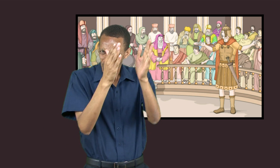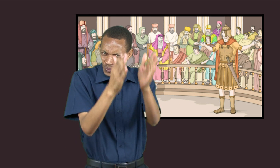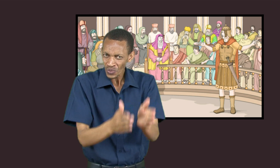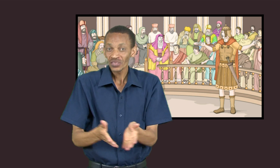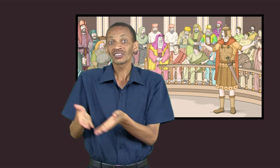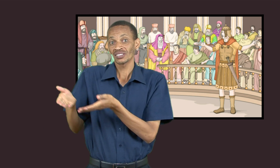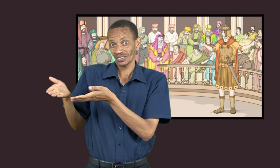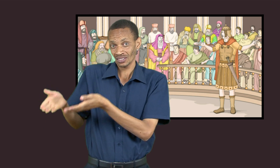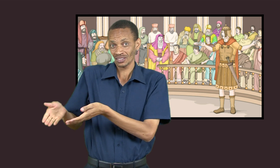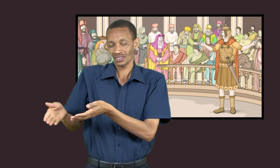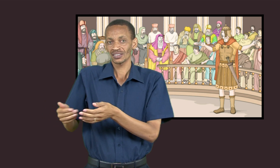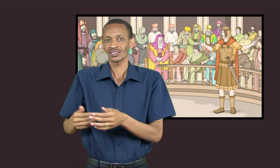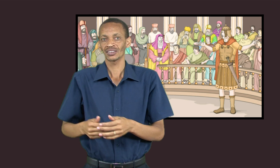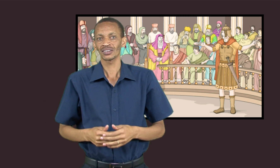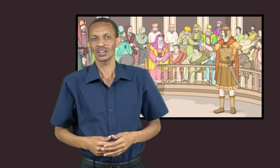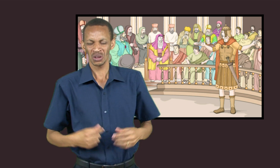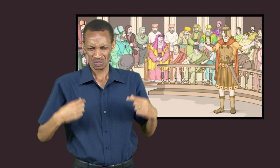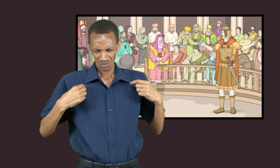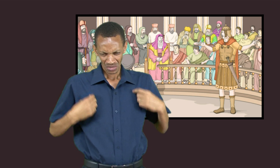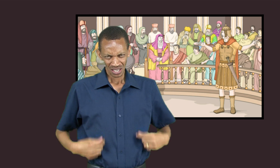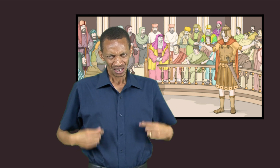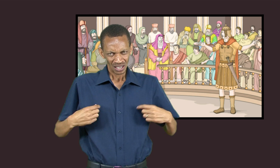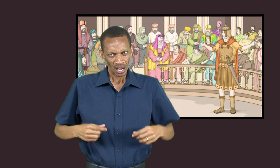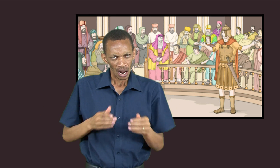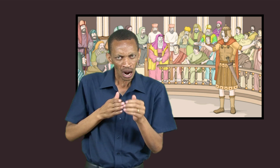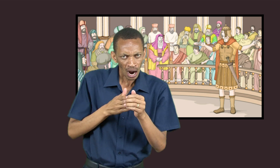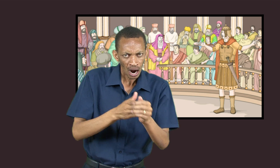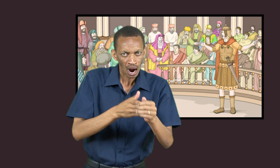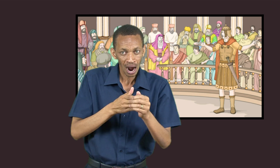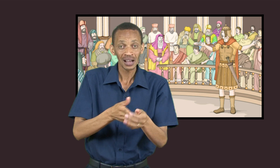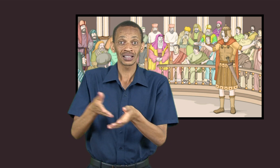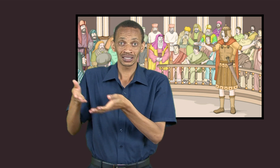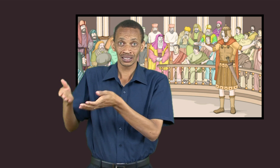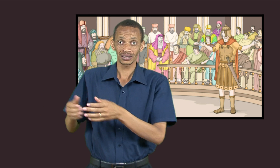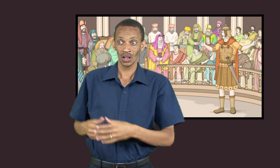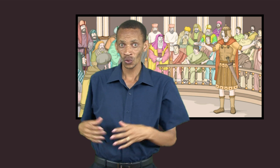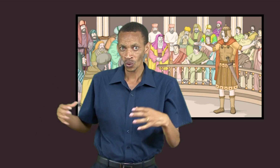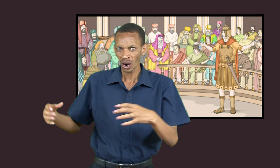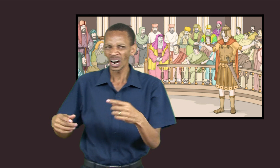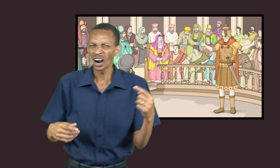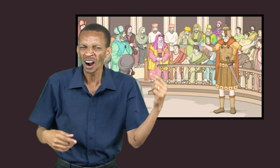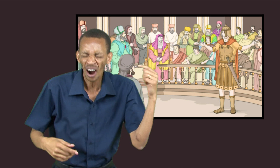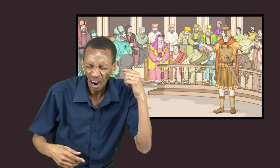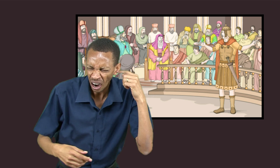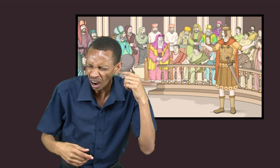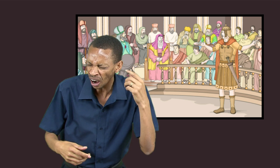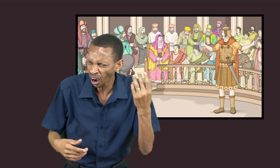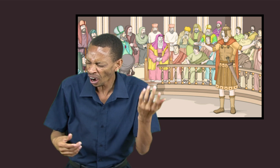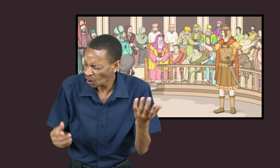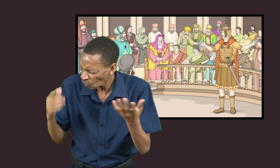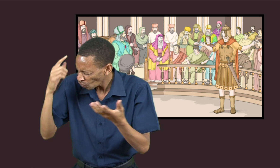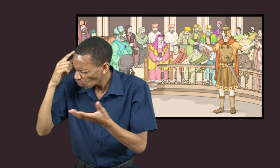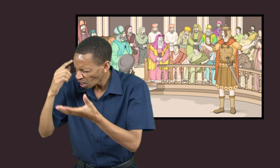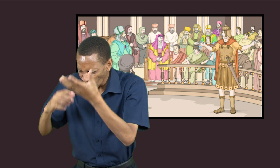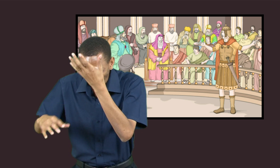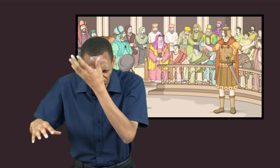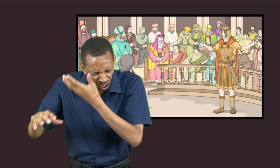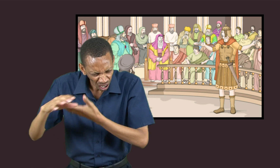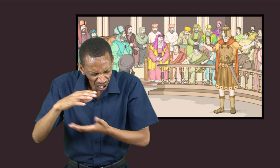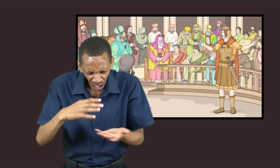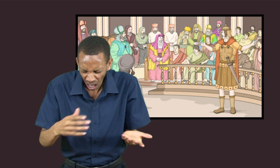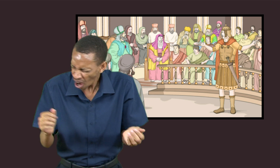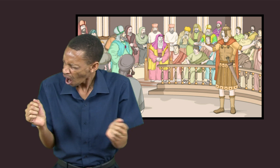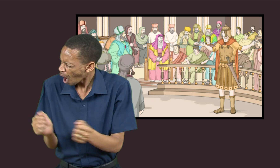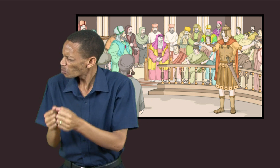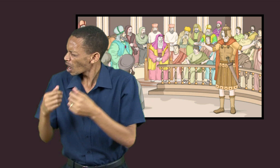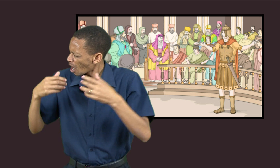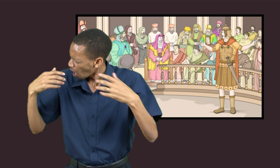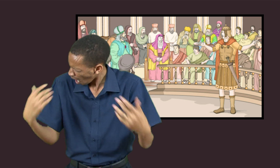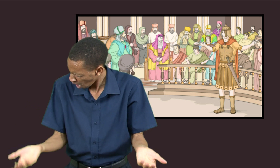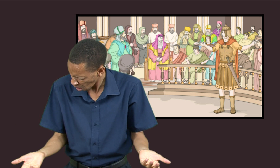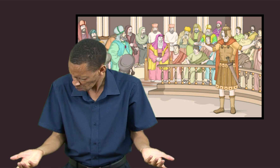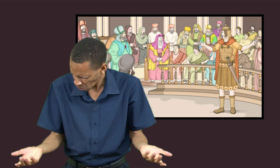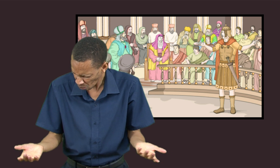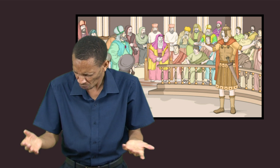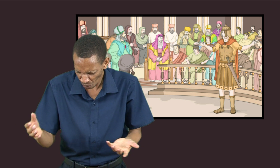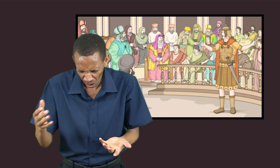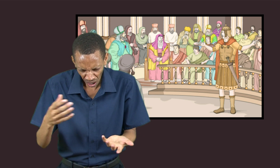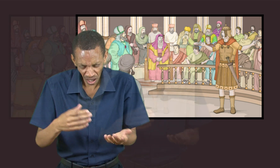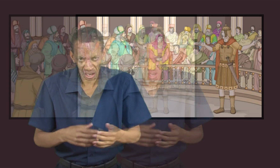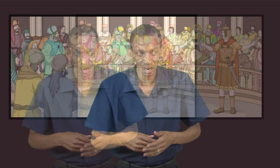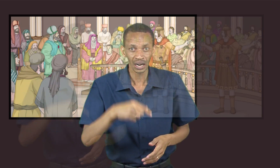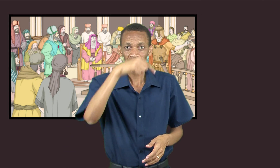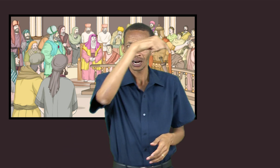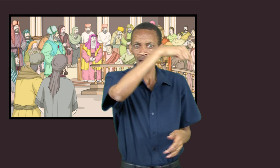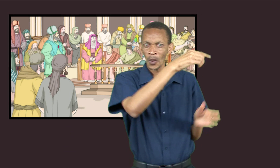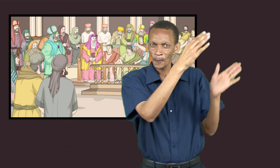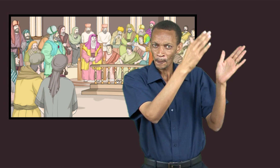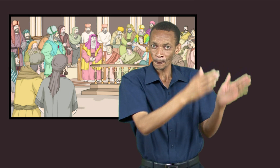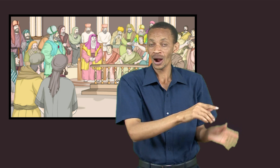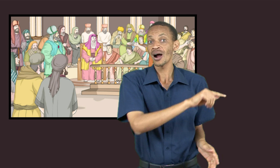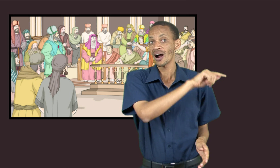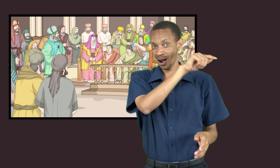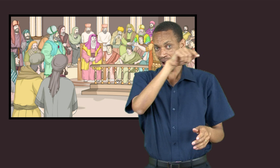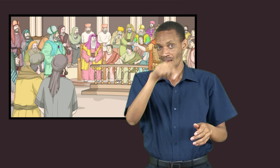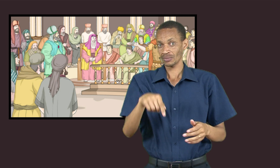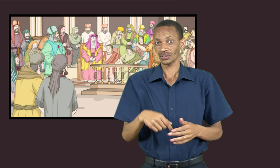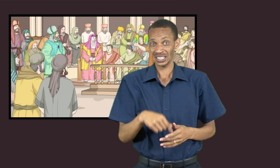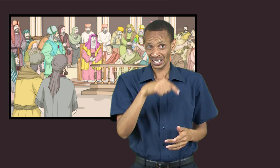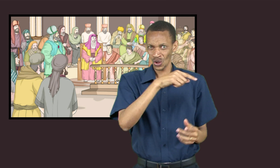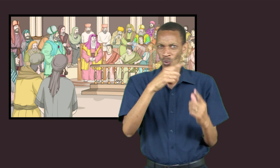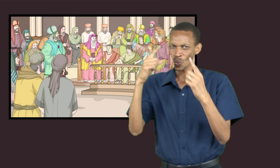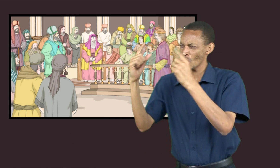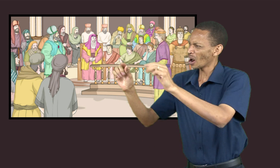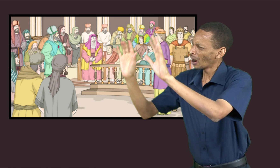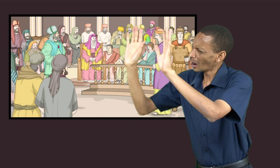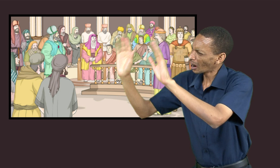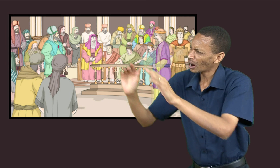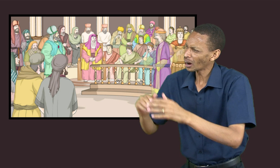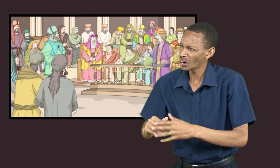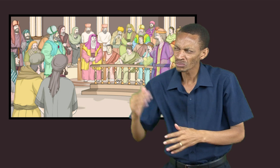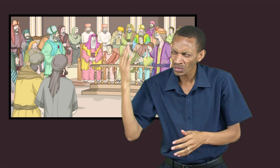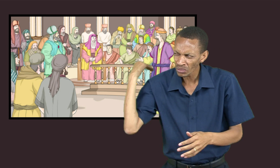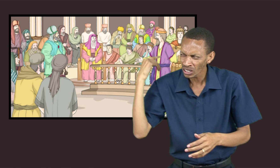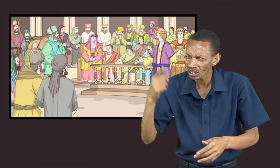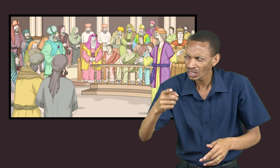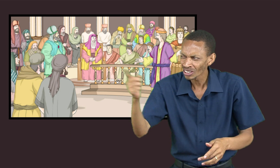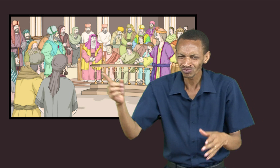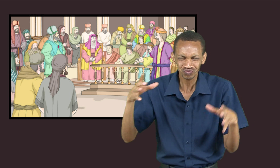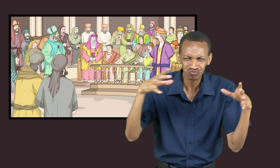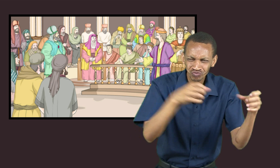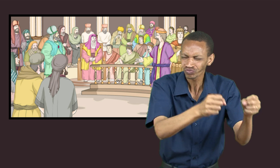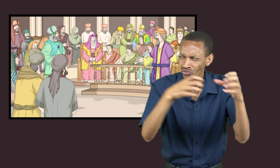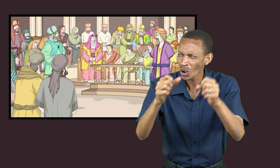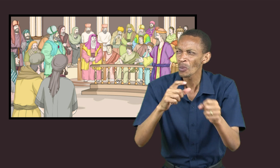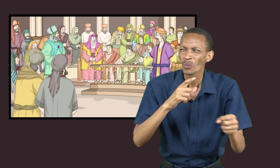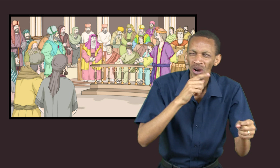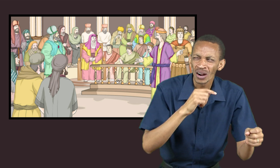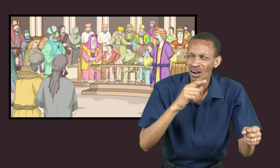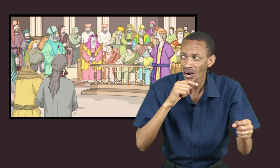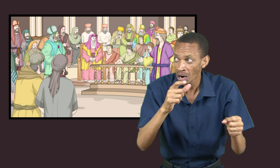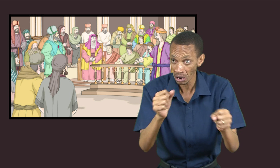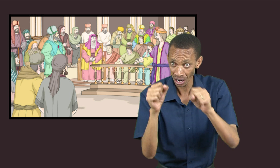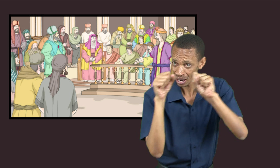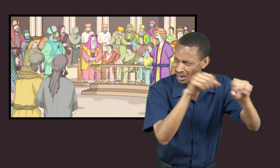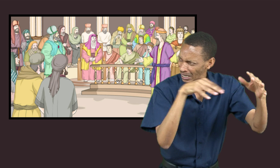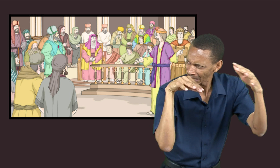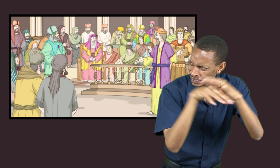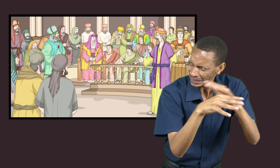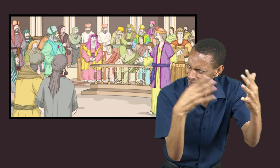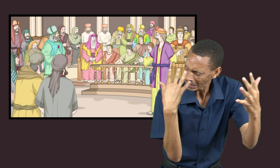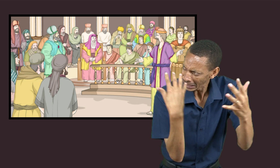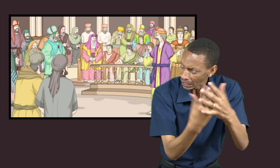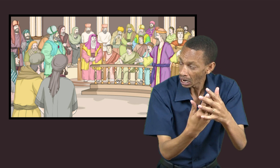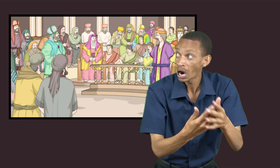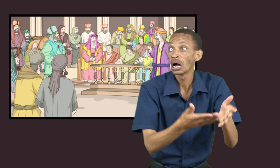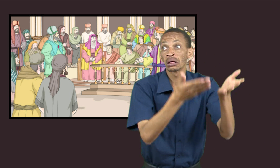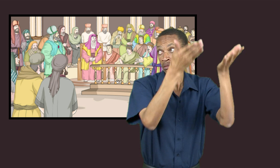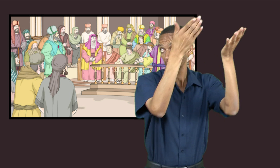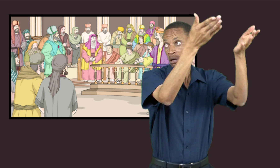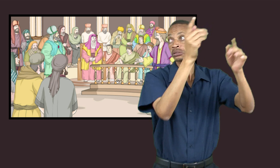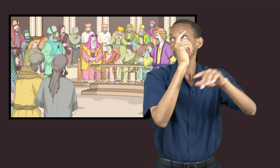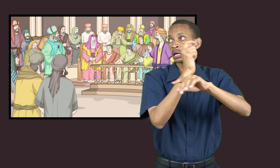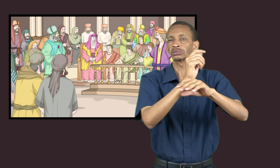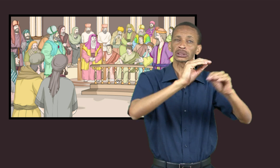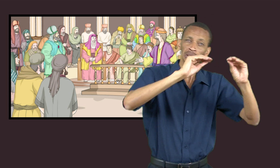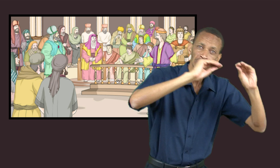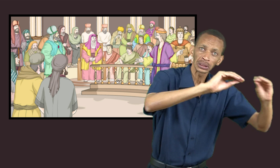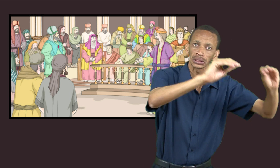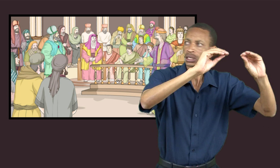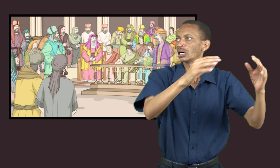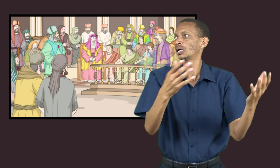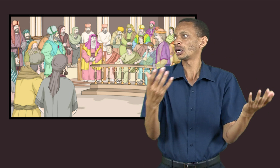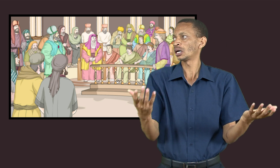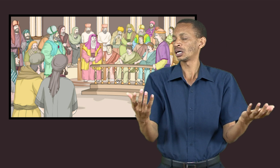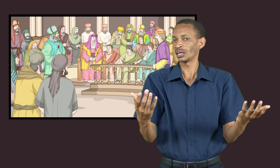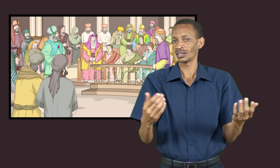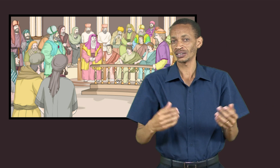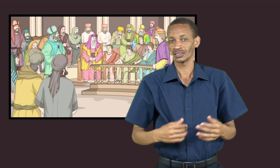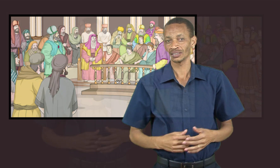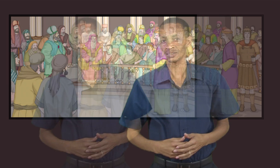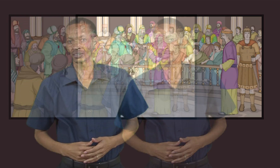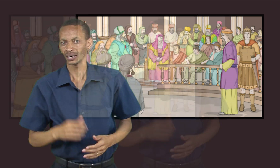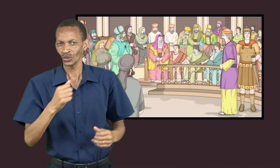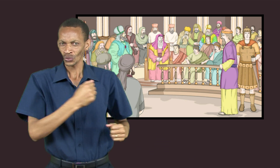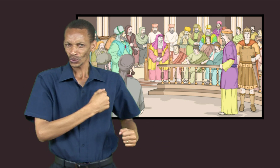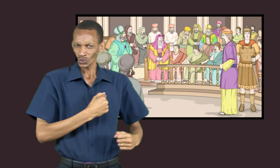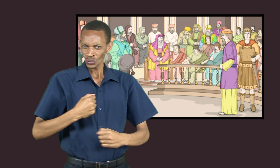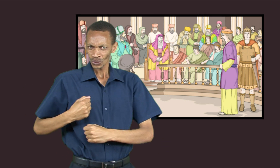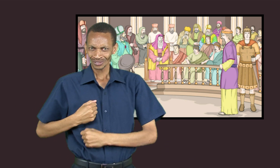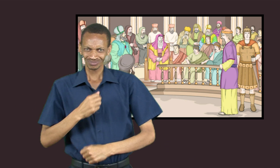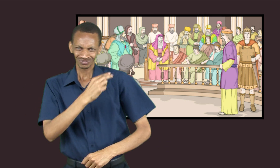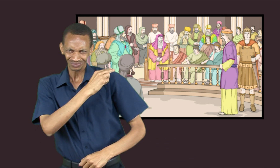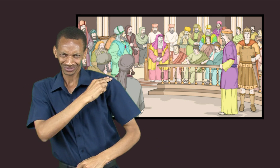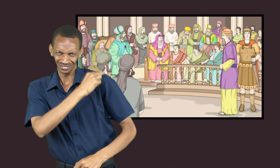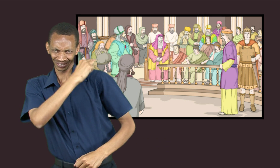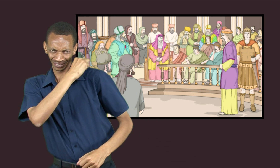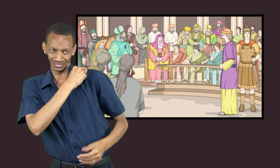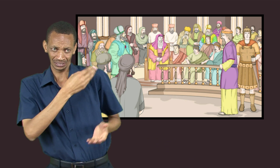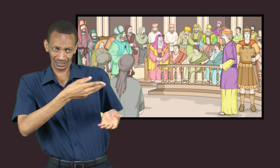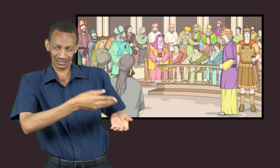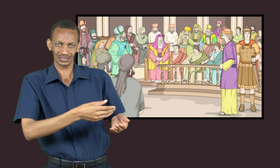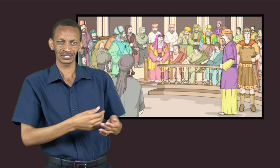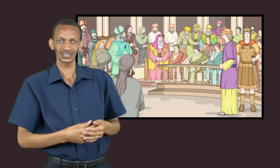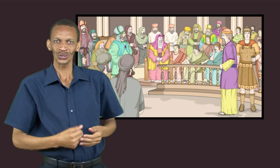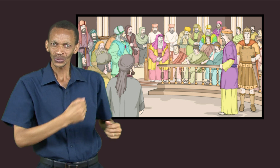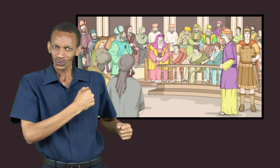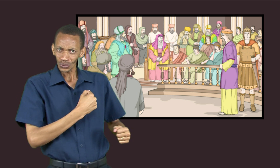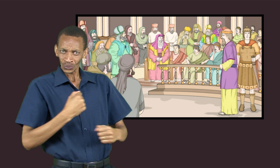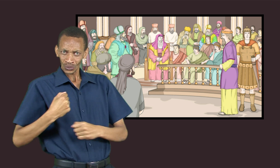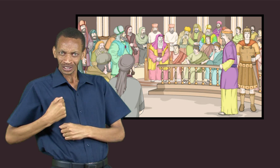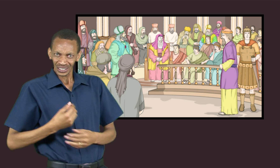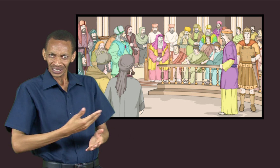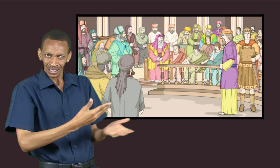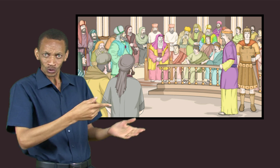When the captain of the temple guard and the chief priests heard this account, they were perplexed as to what was happening.